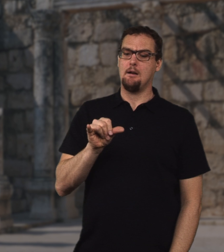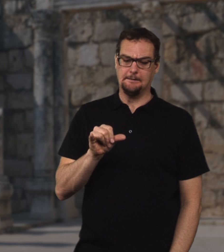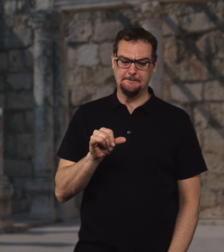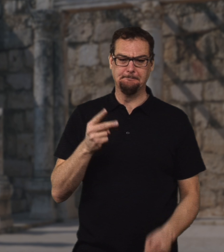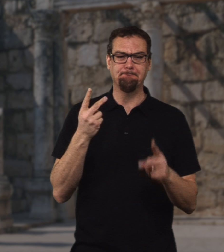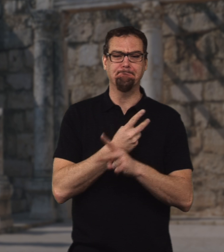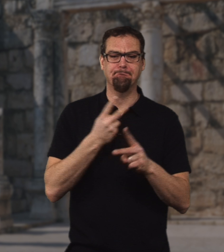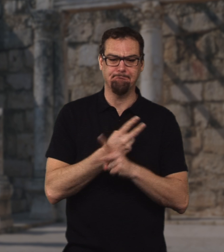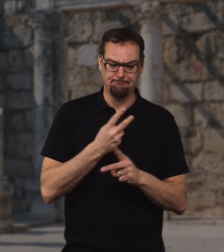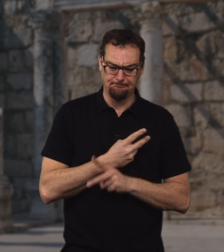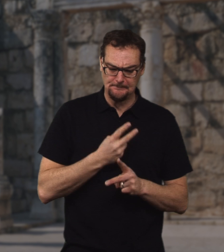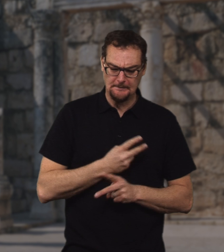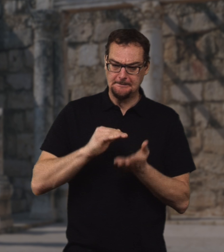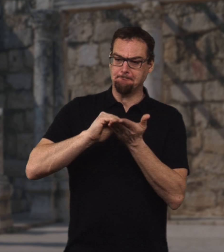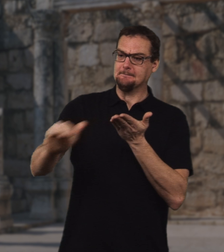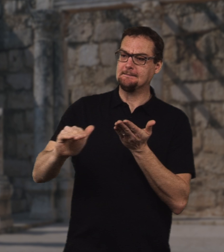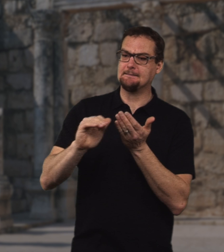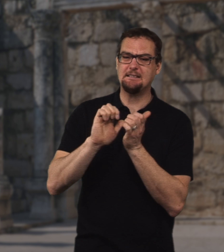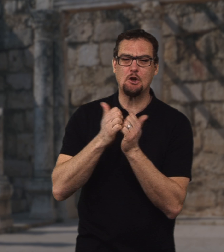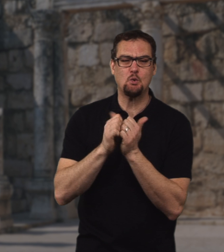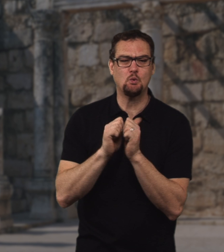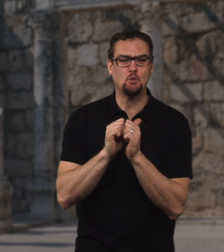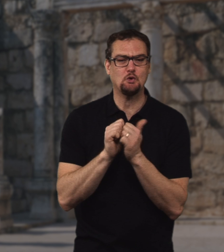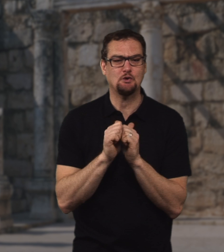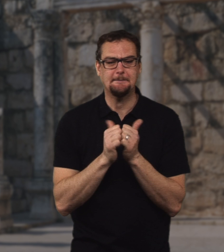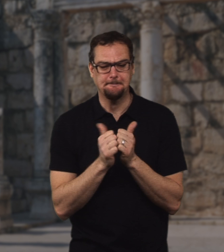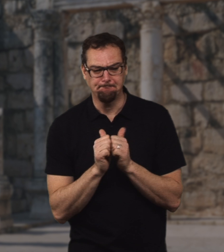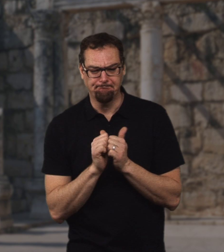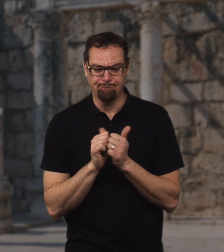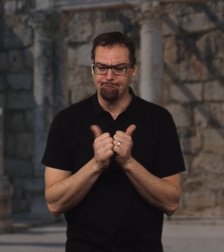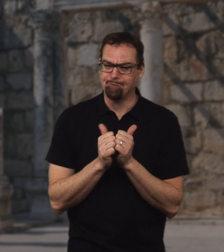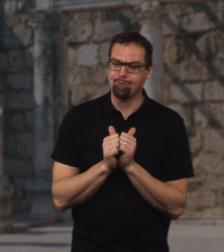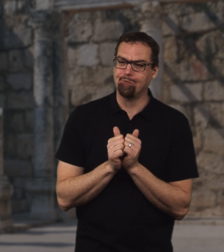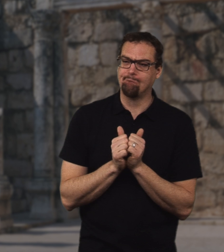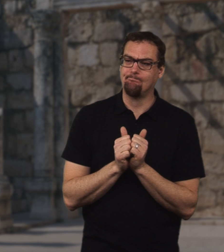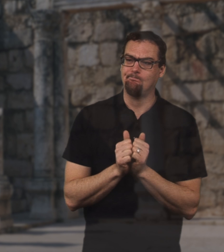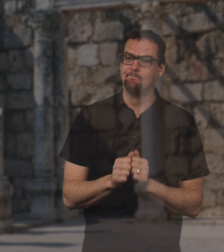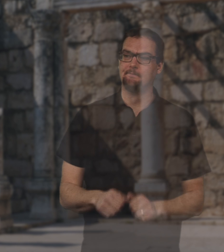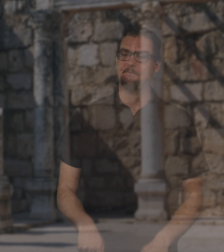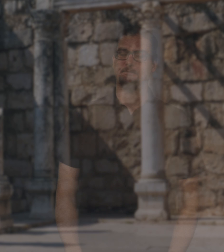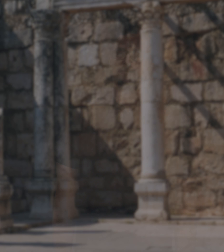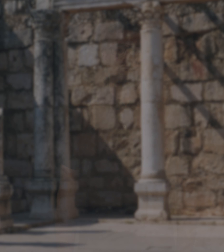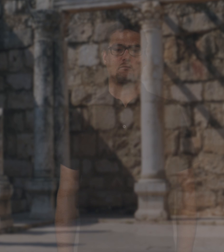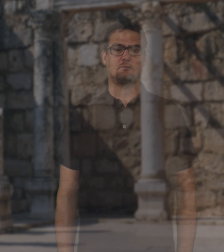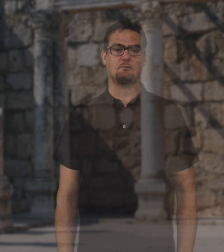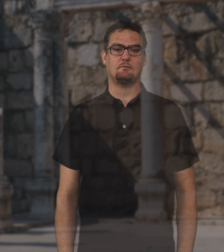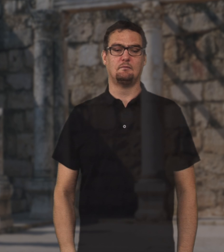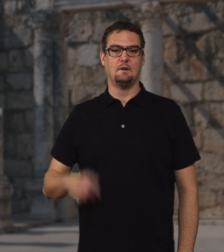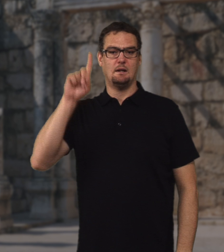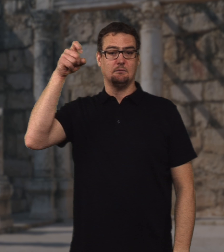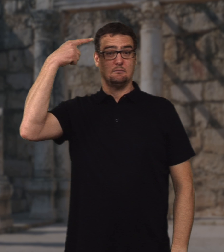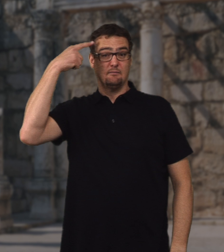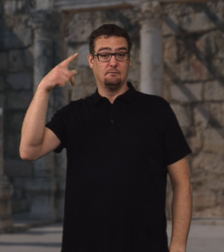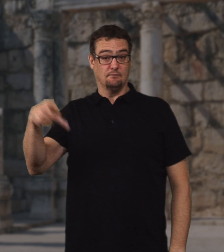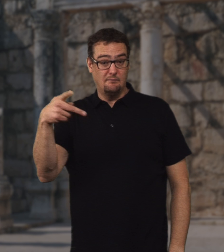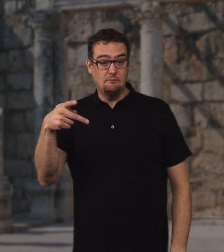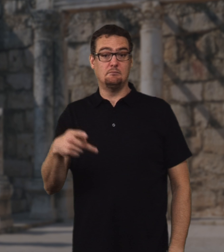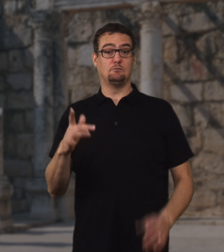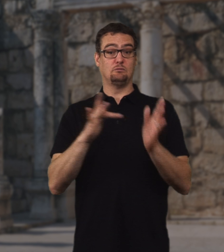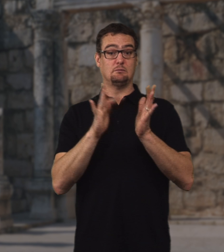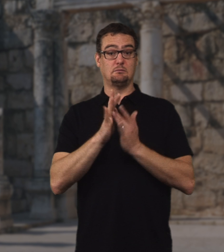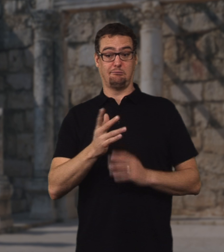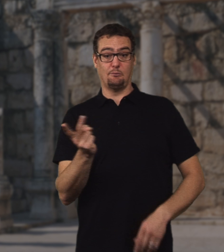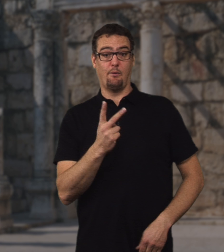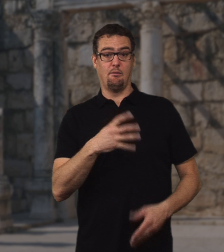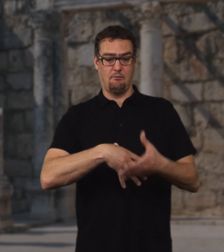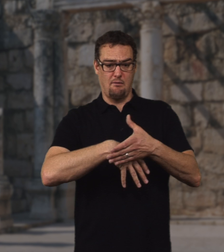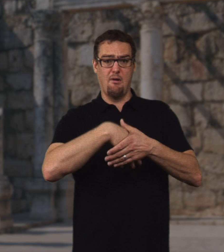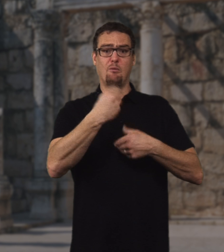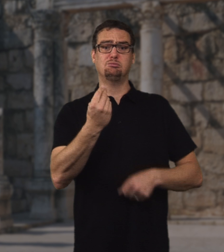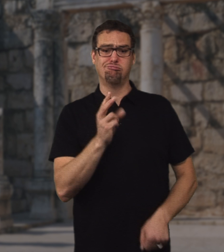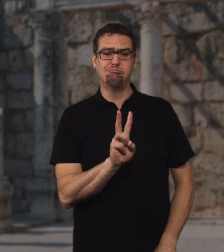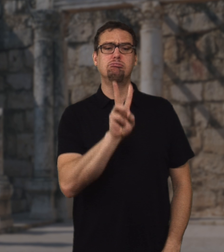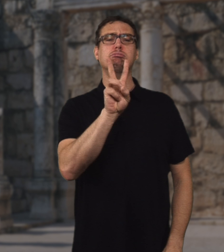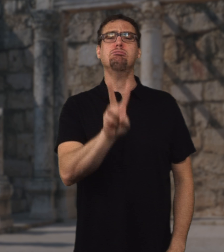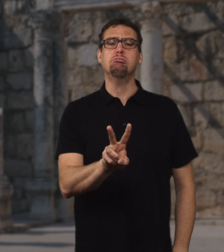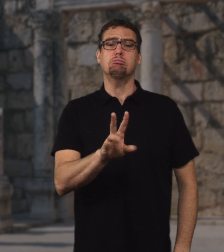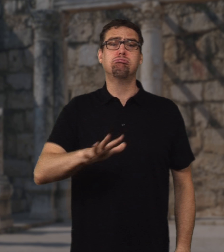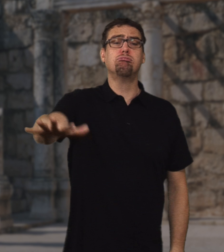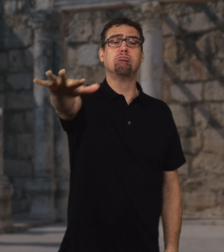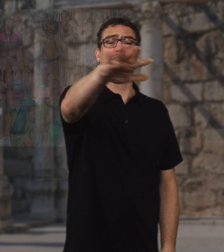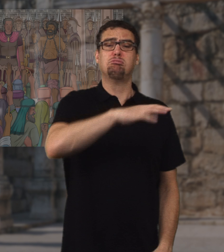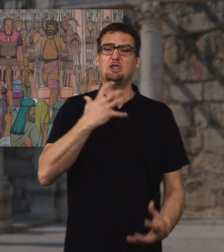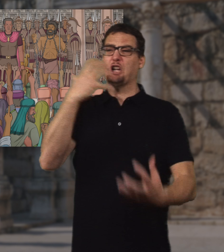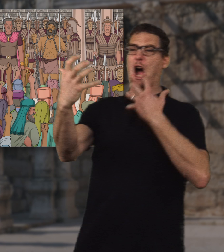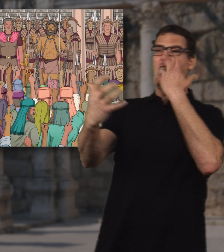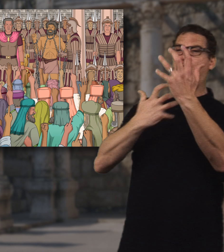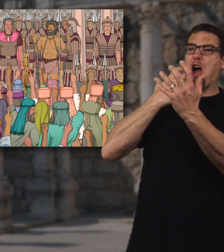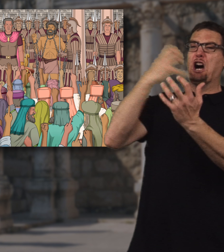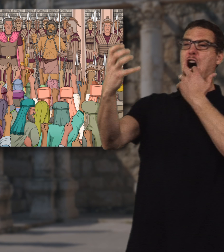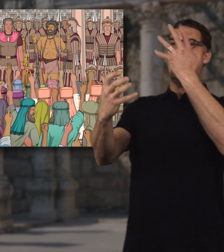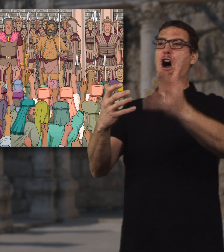Therefore the one who handed Me over to you is guilty of greater sin.”